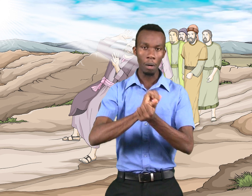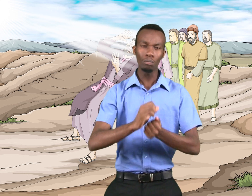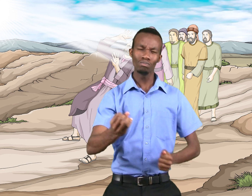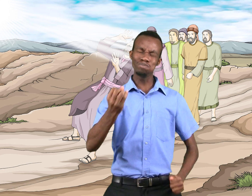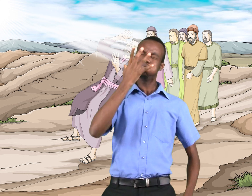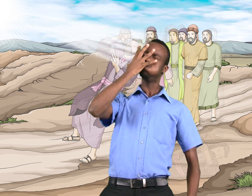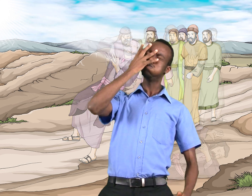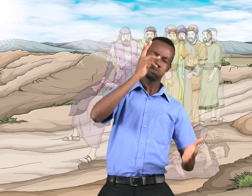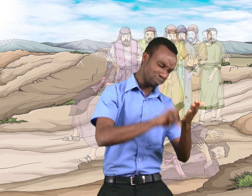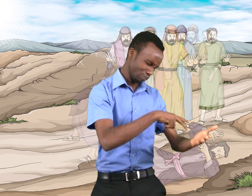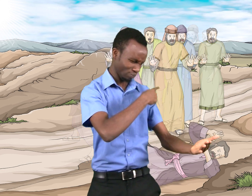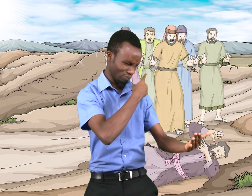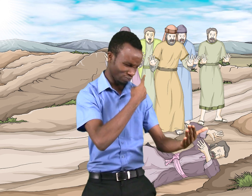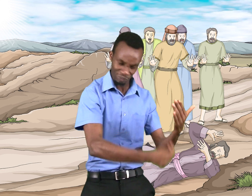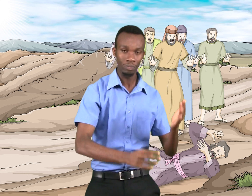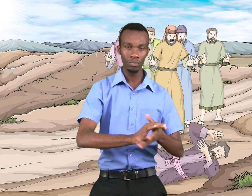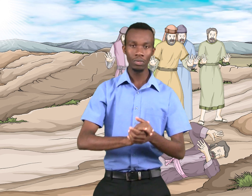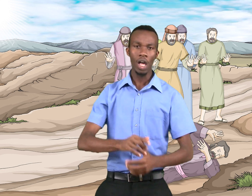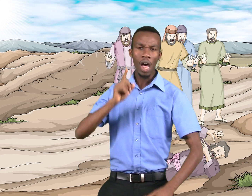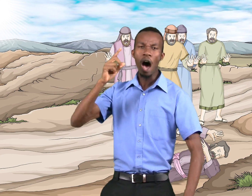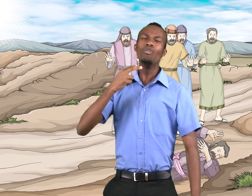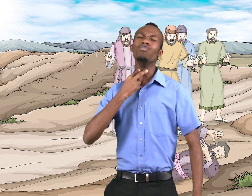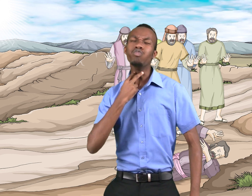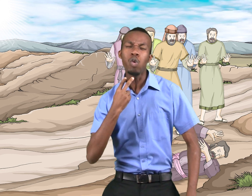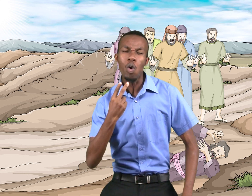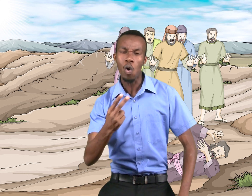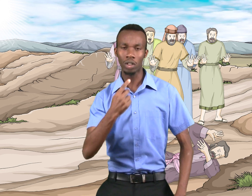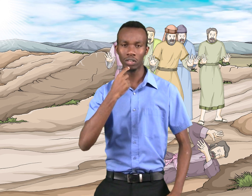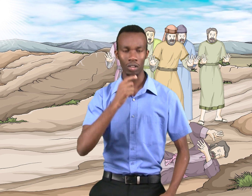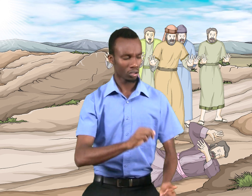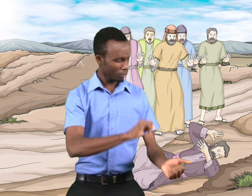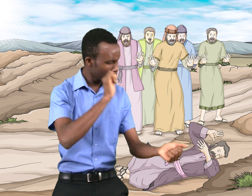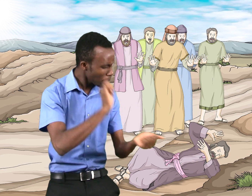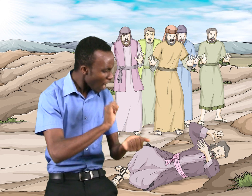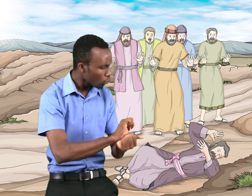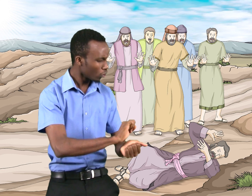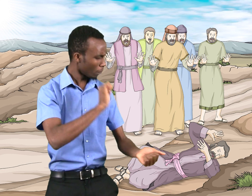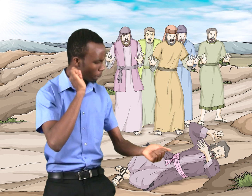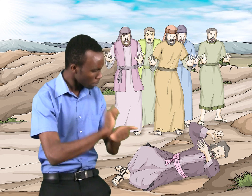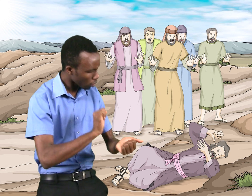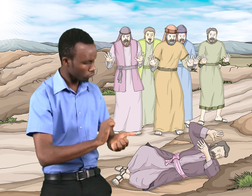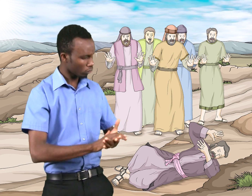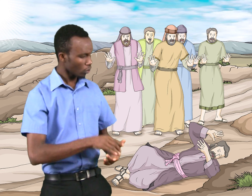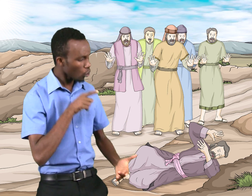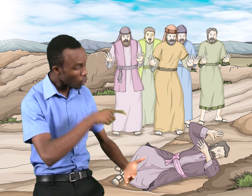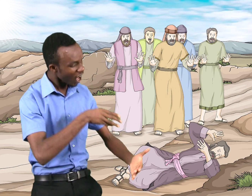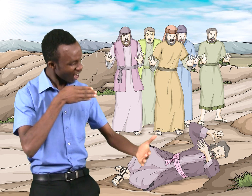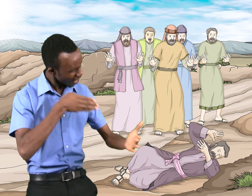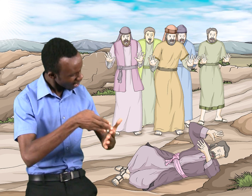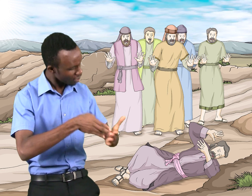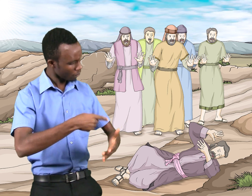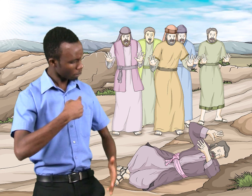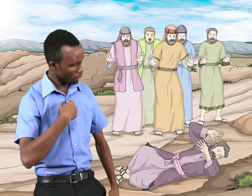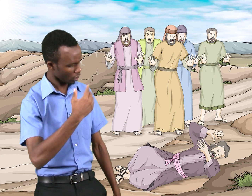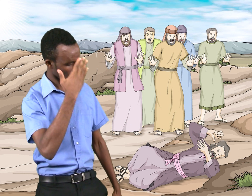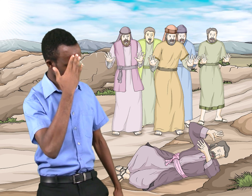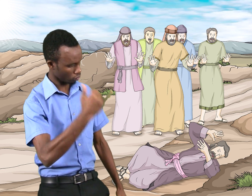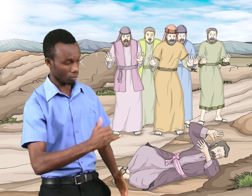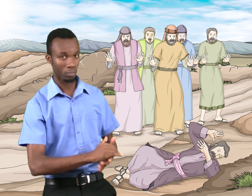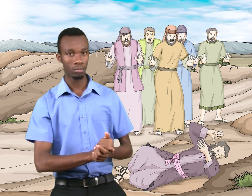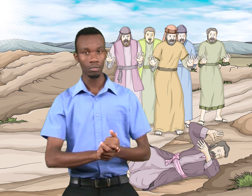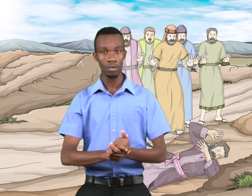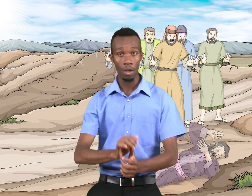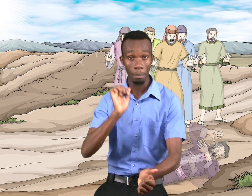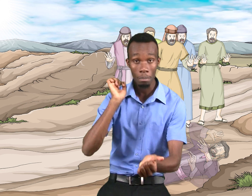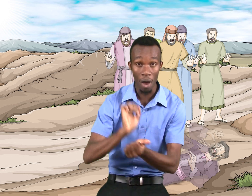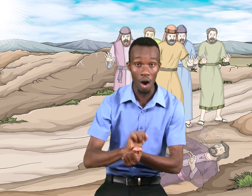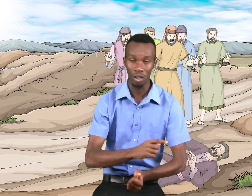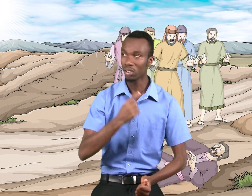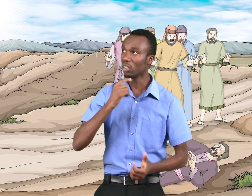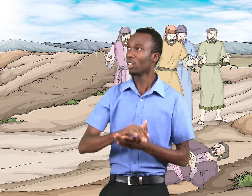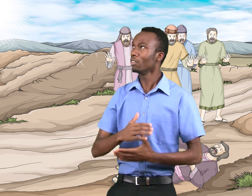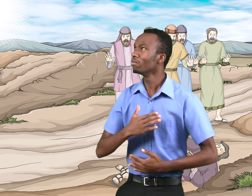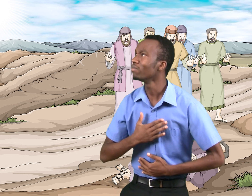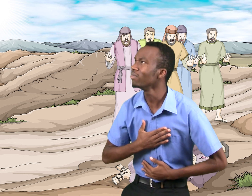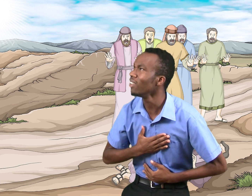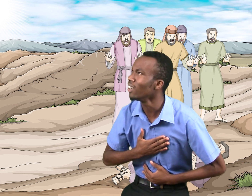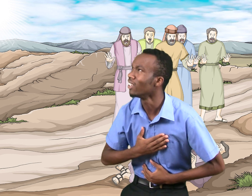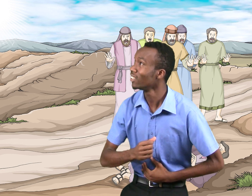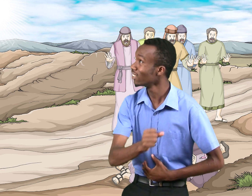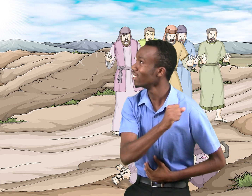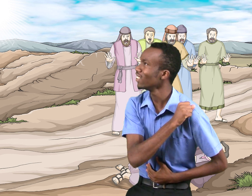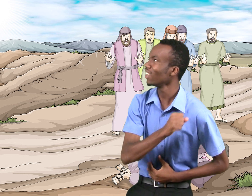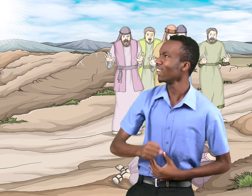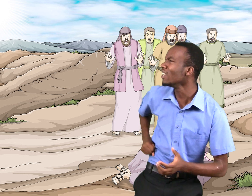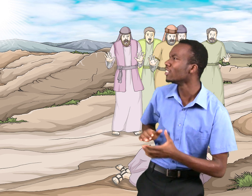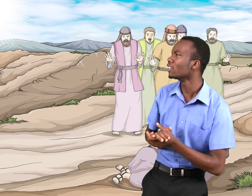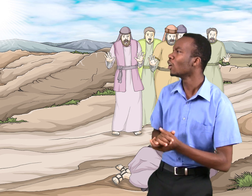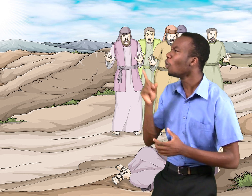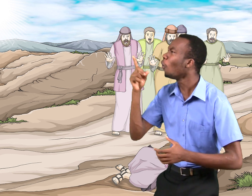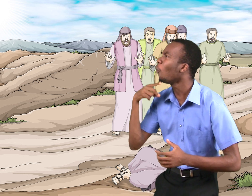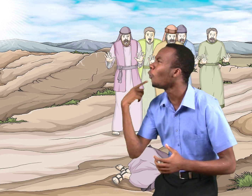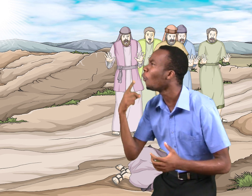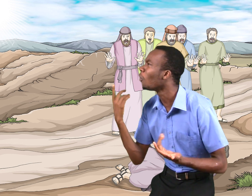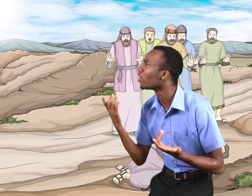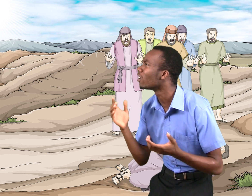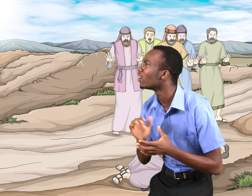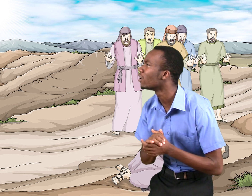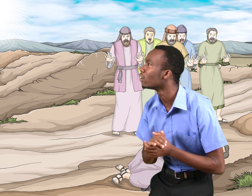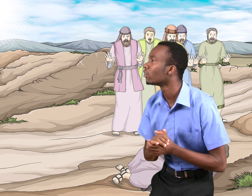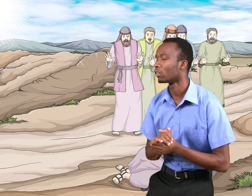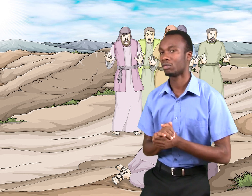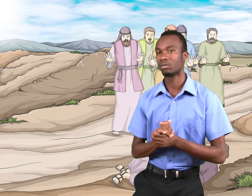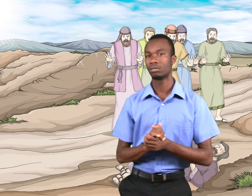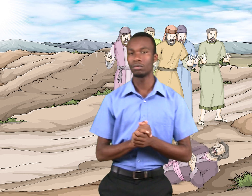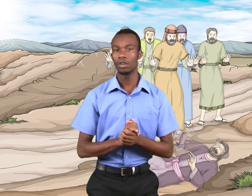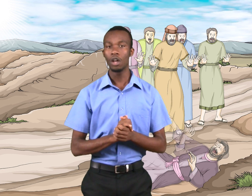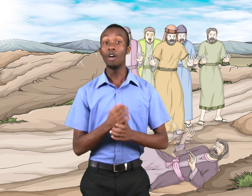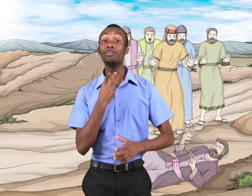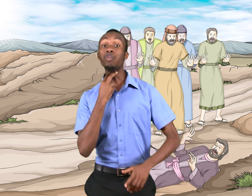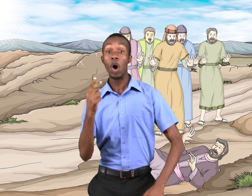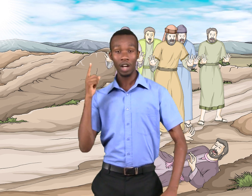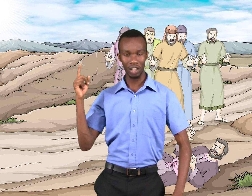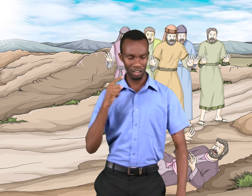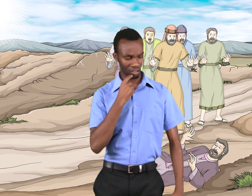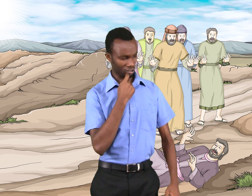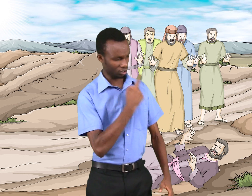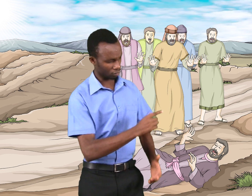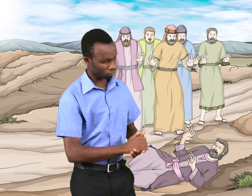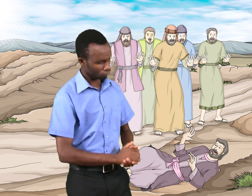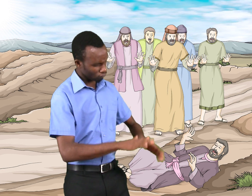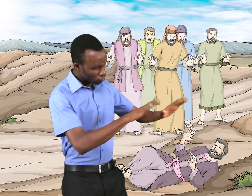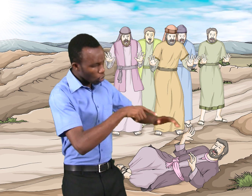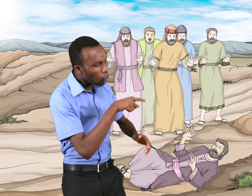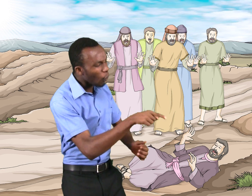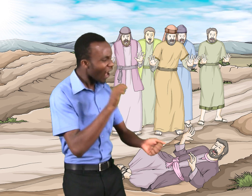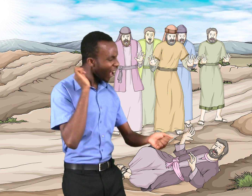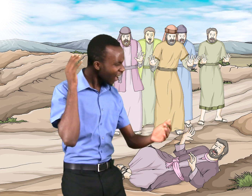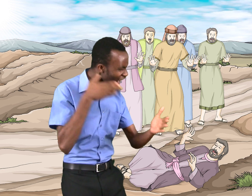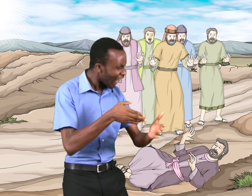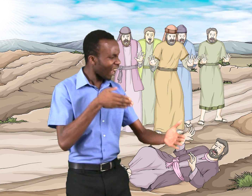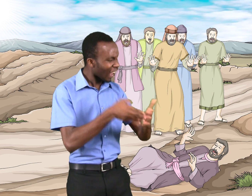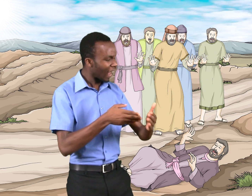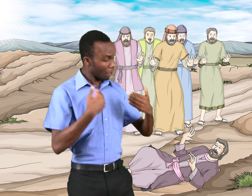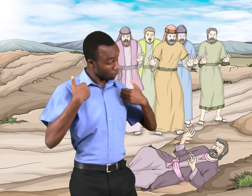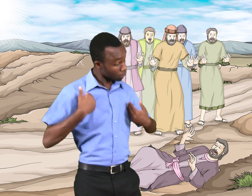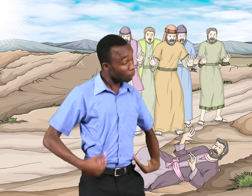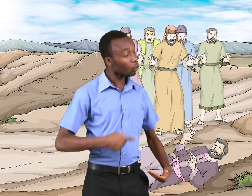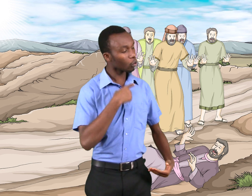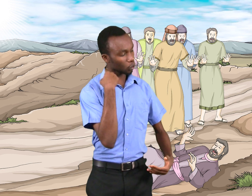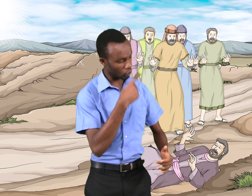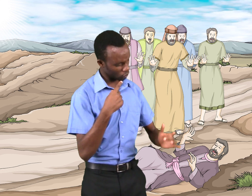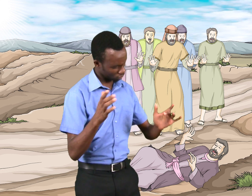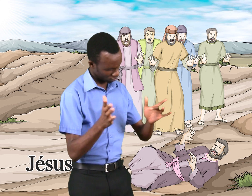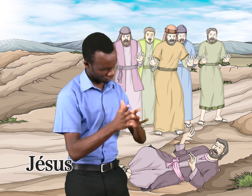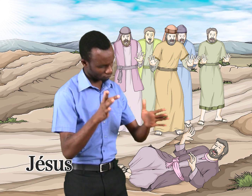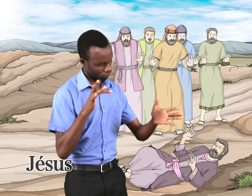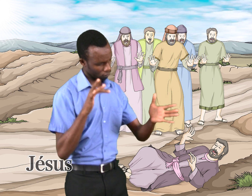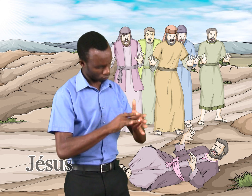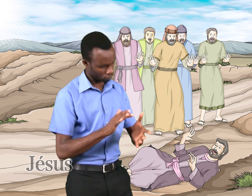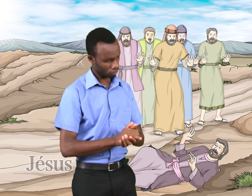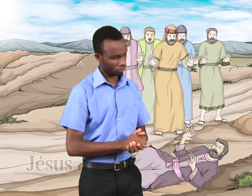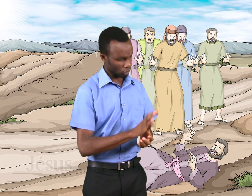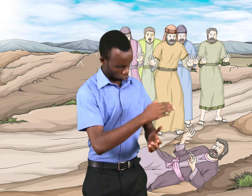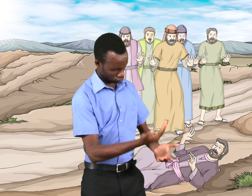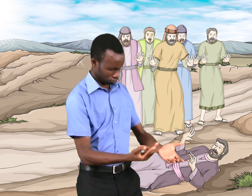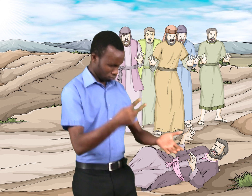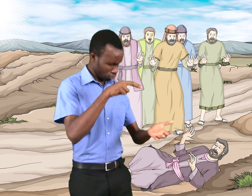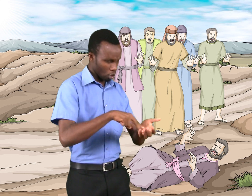He fell to the ground and heard a voice say to him, “Saul, Saul, why do you persecute Me?” “Who are You, Lord?” Saul asked.